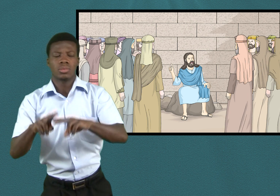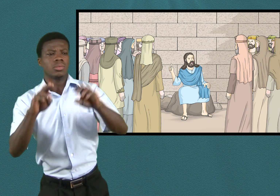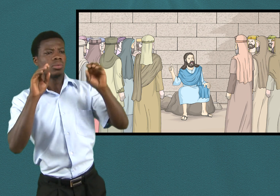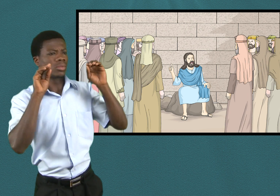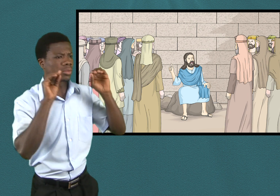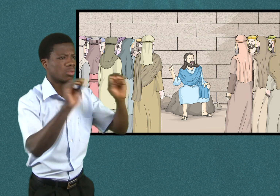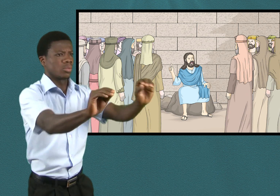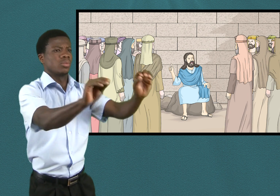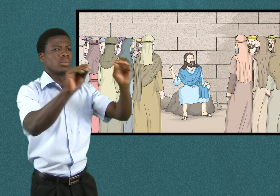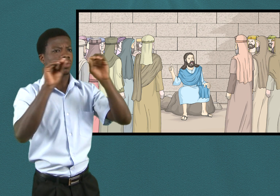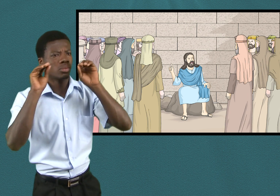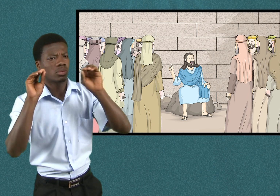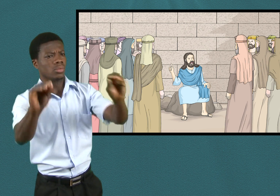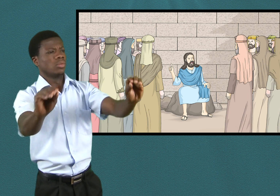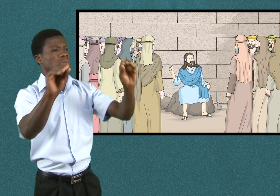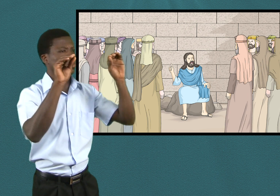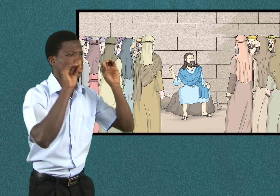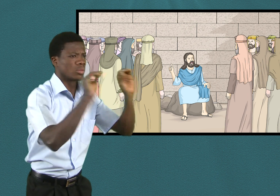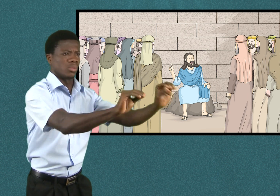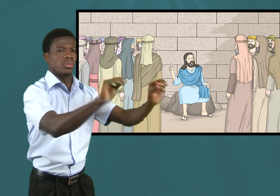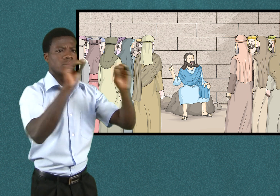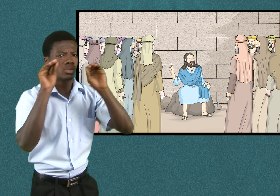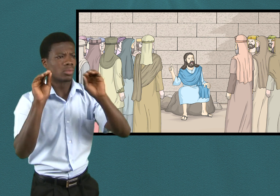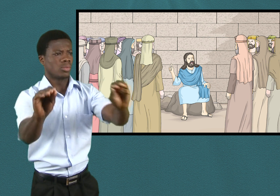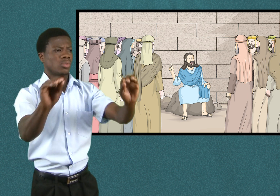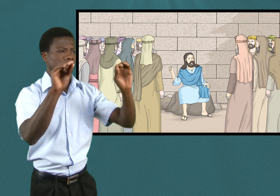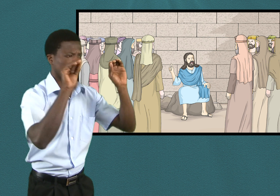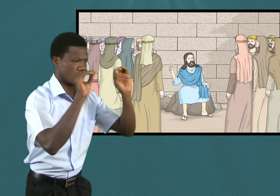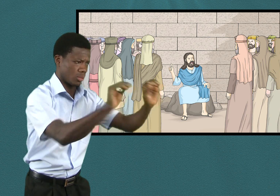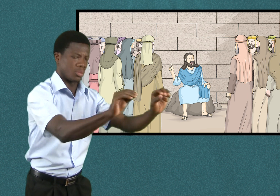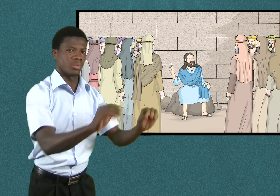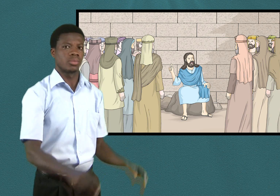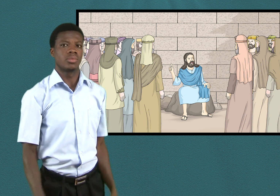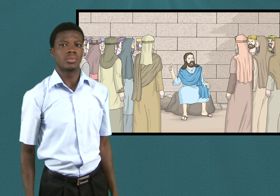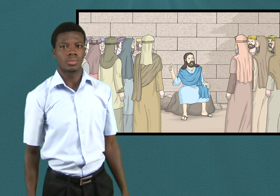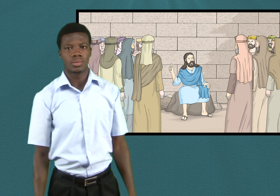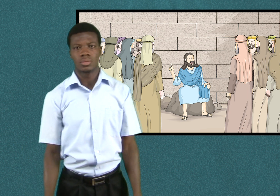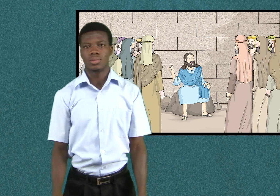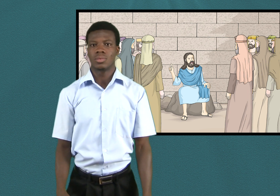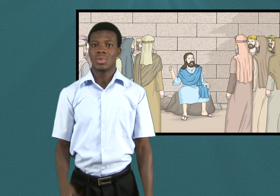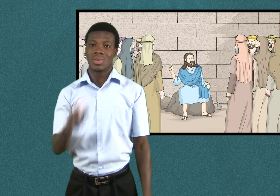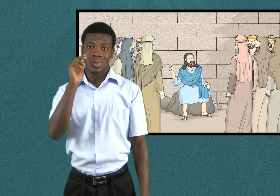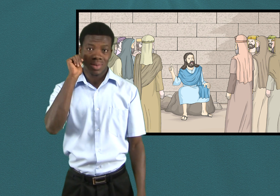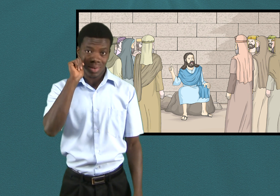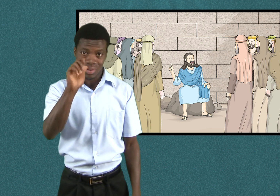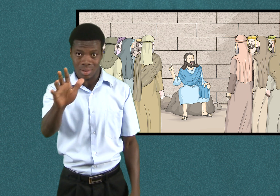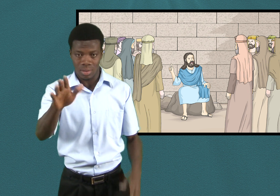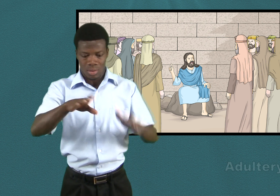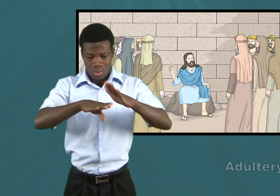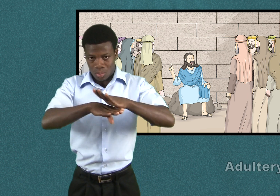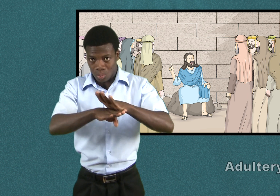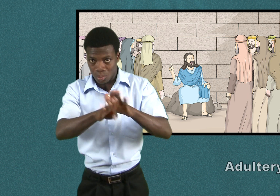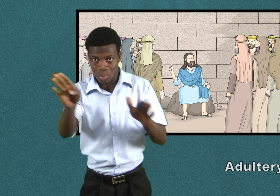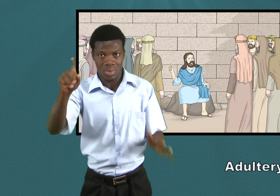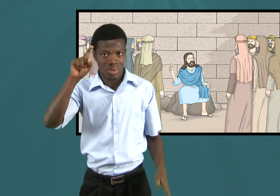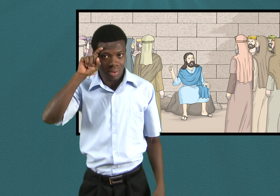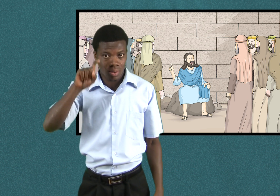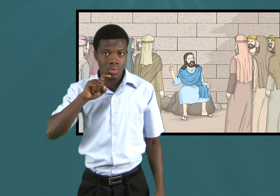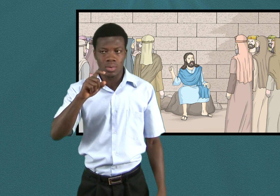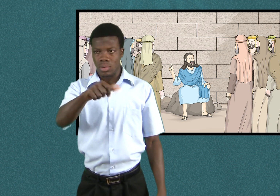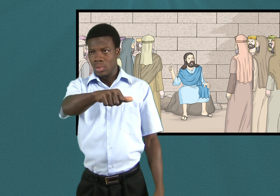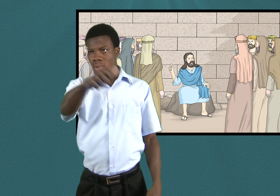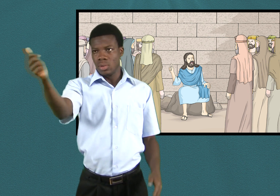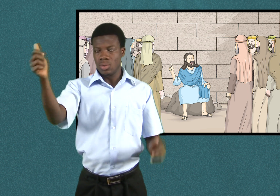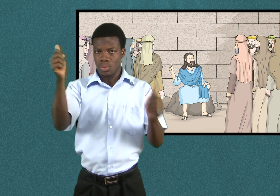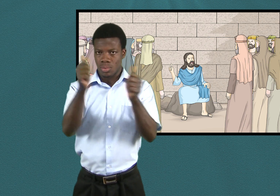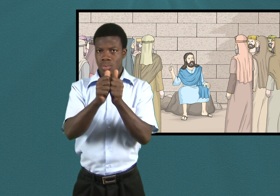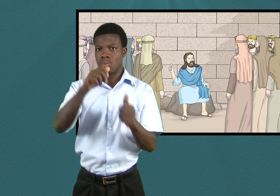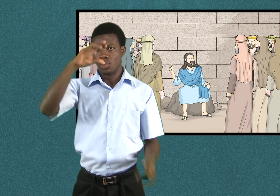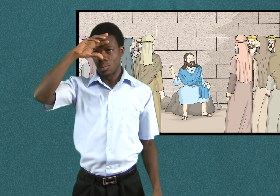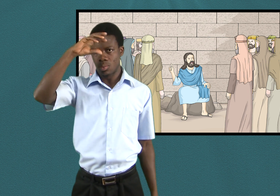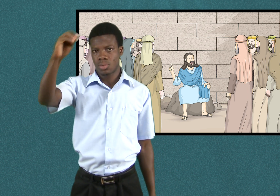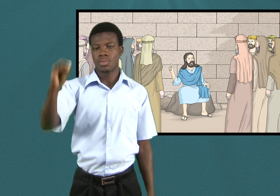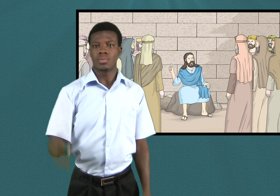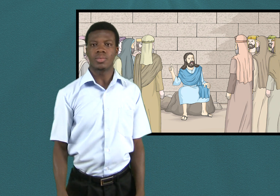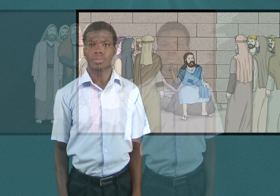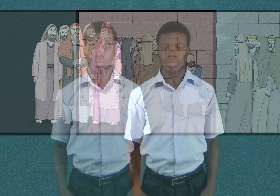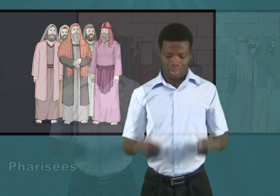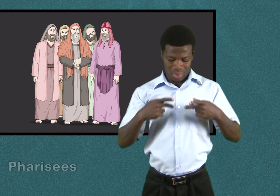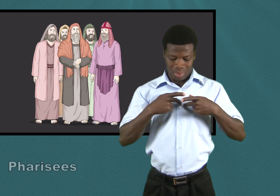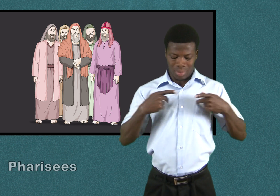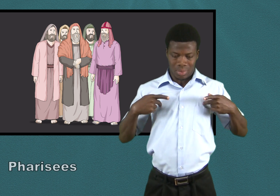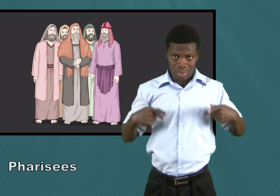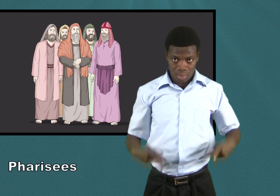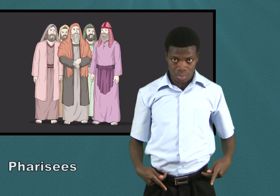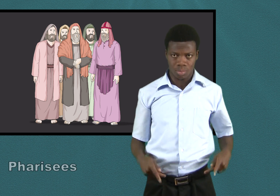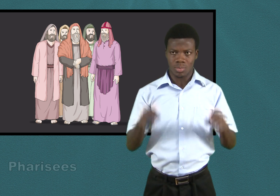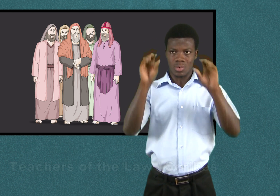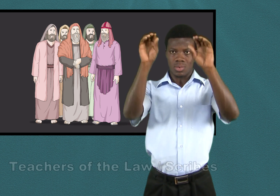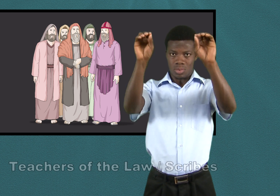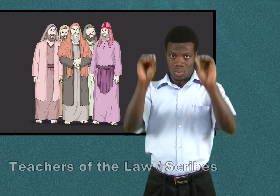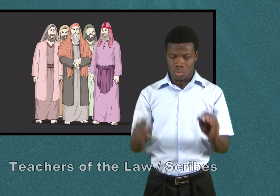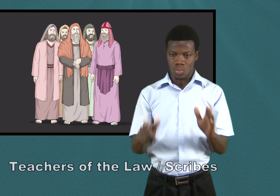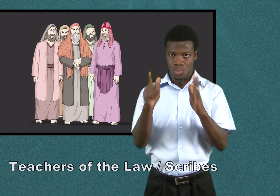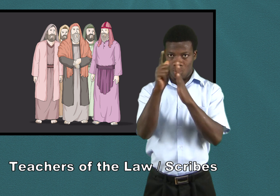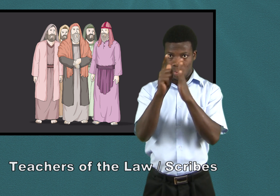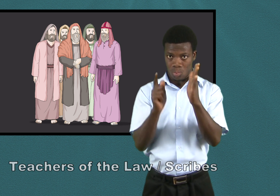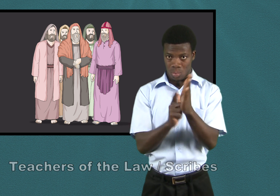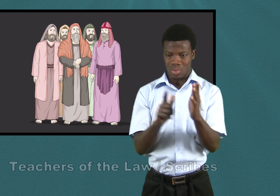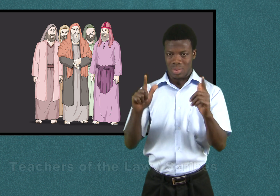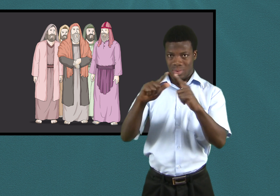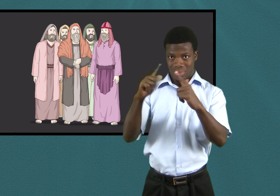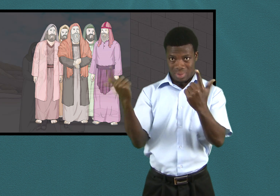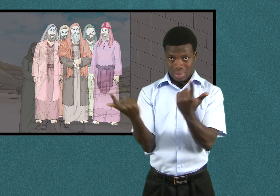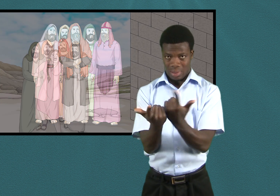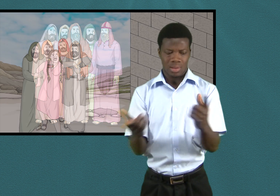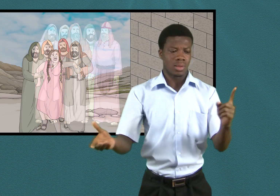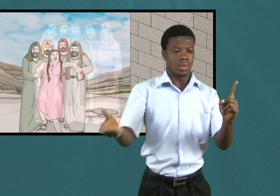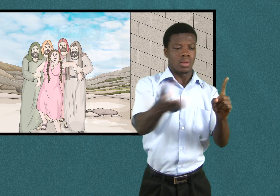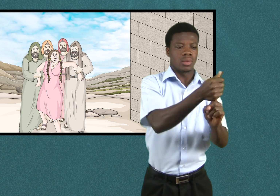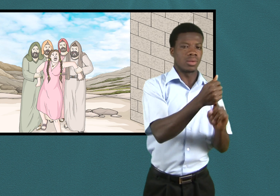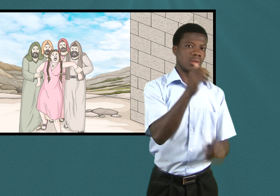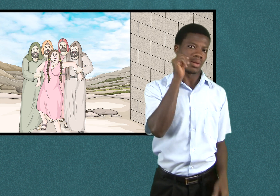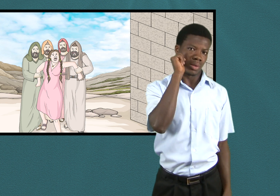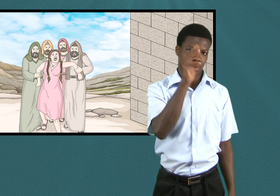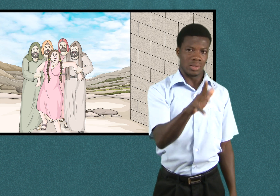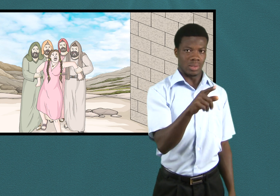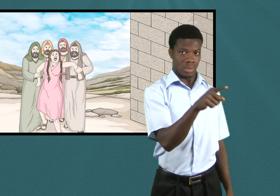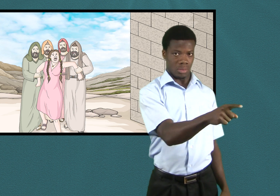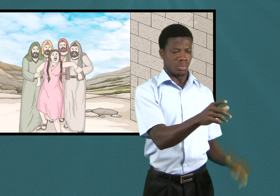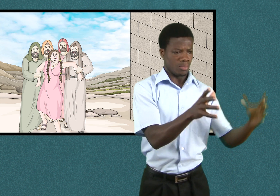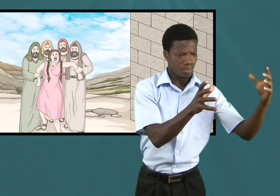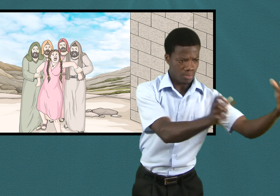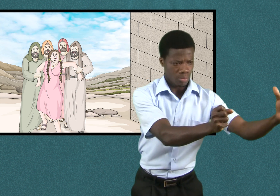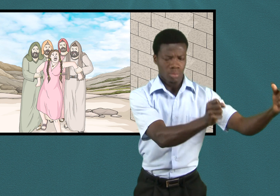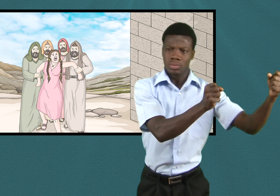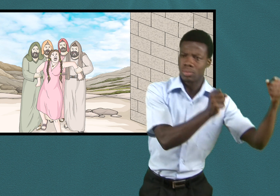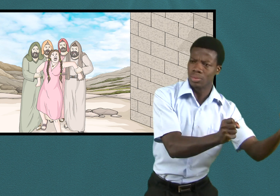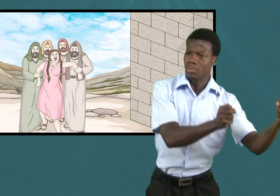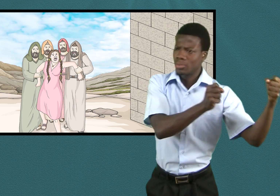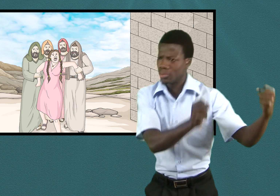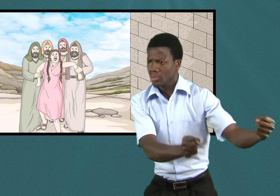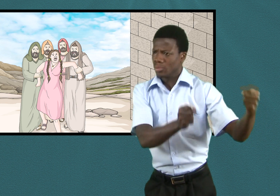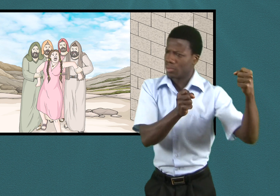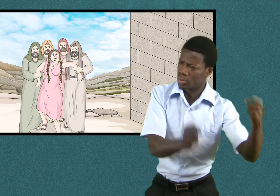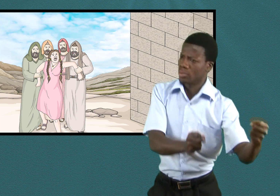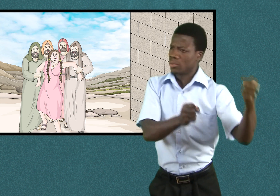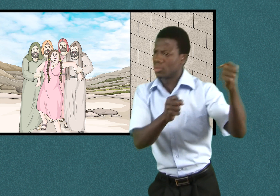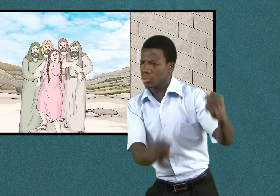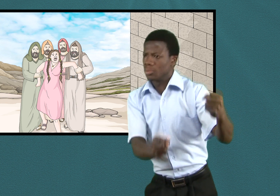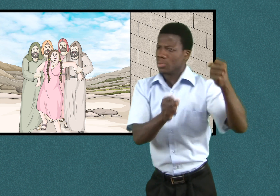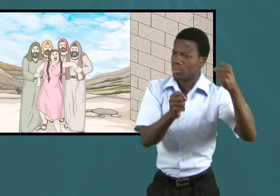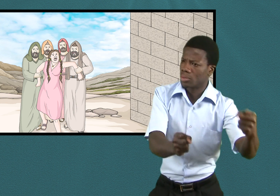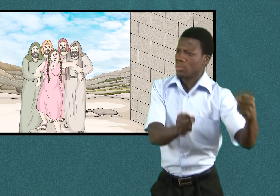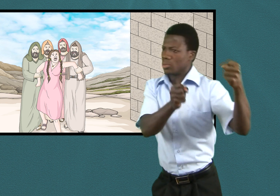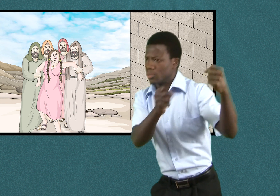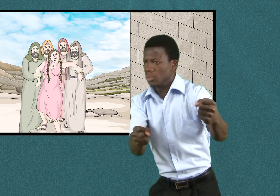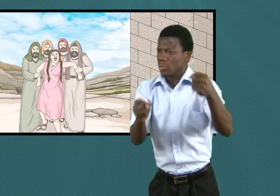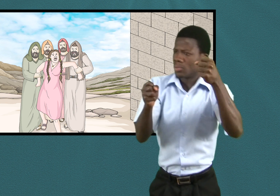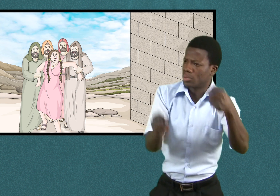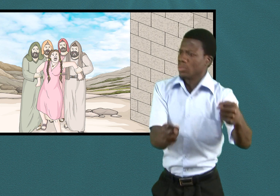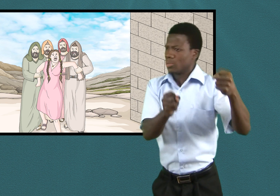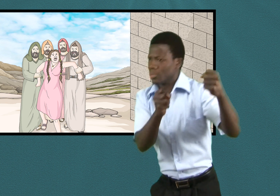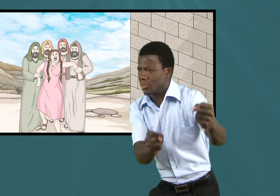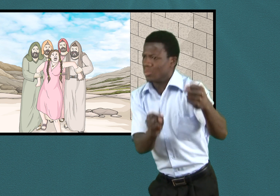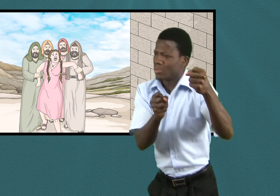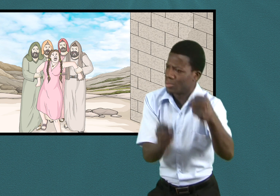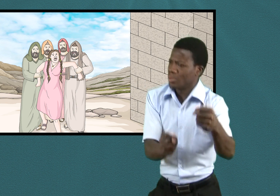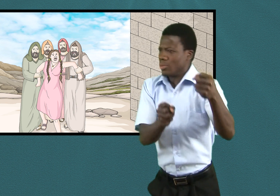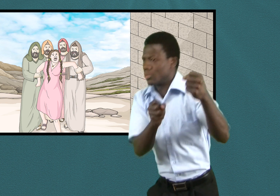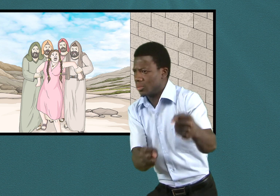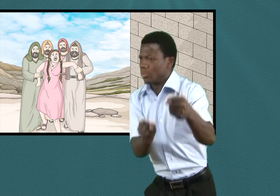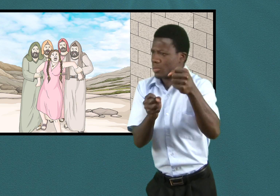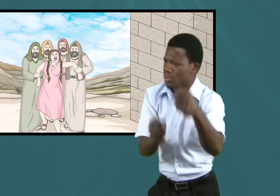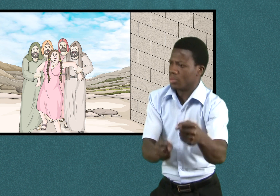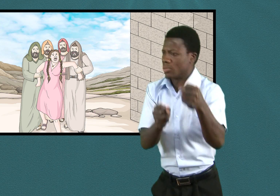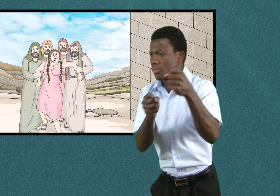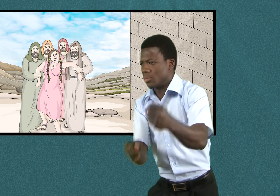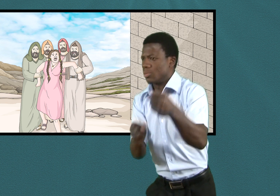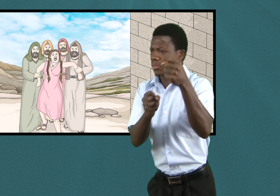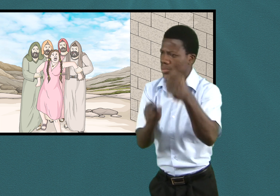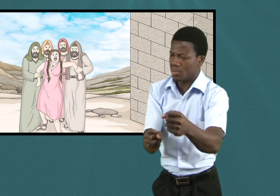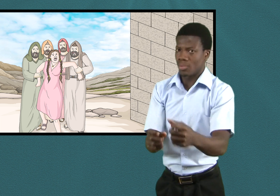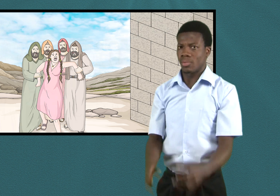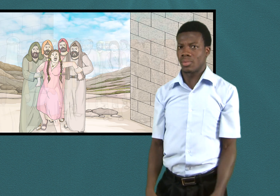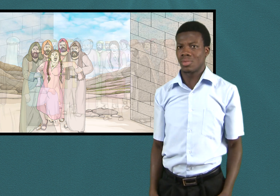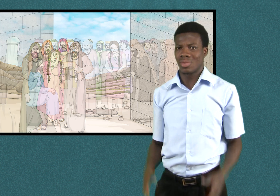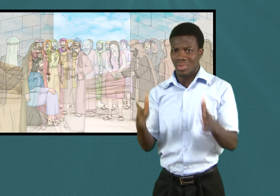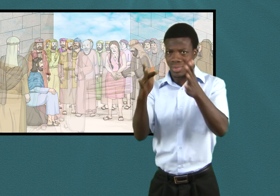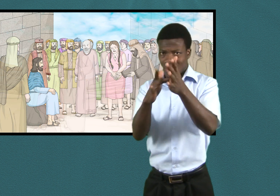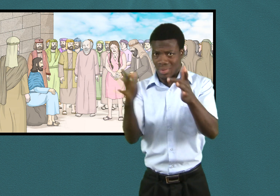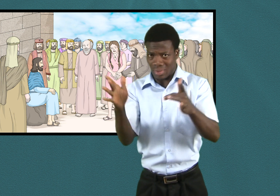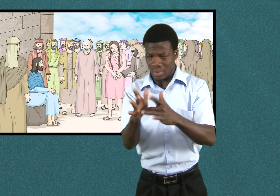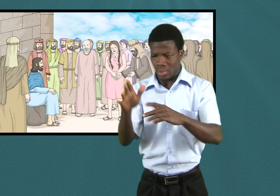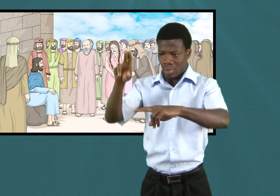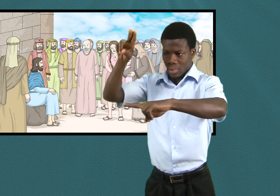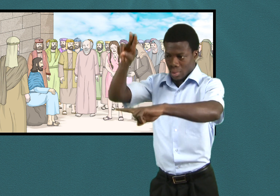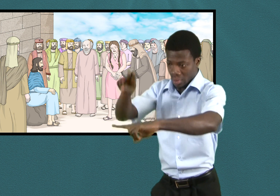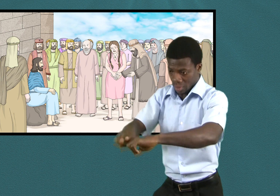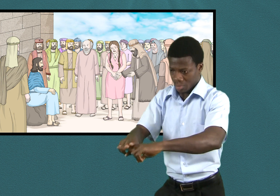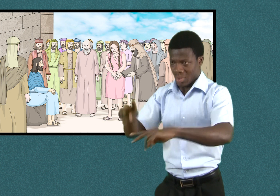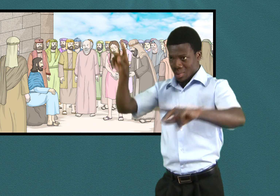The scribes and Pharisees, however, brought to Him a woman caught in adultery.